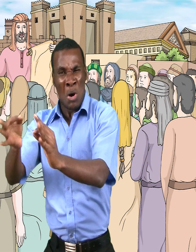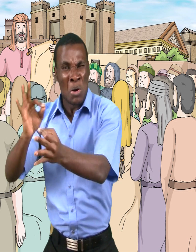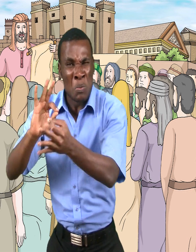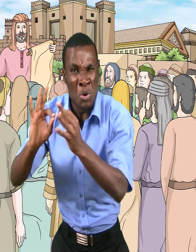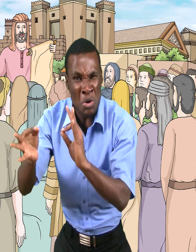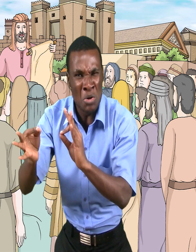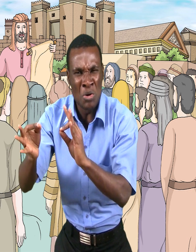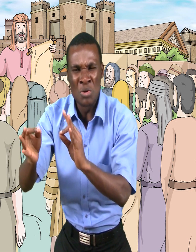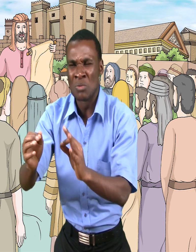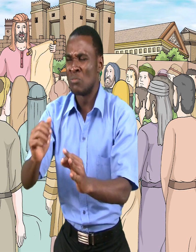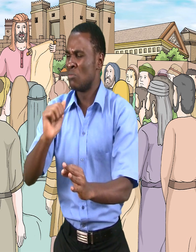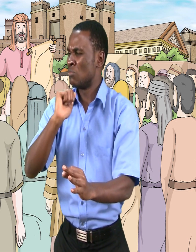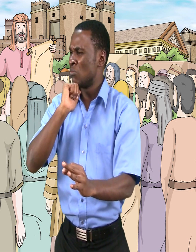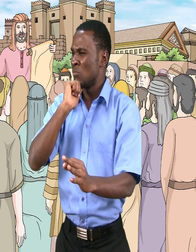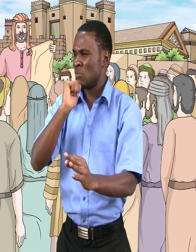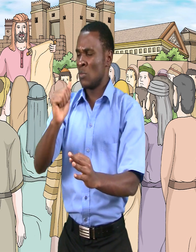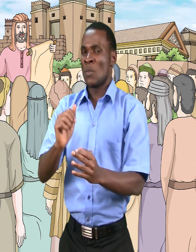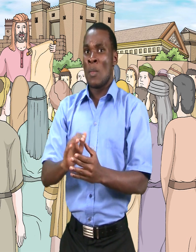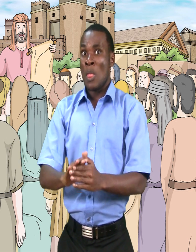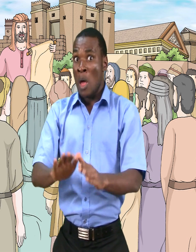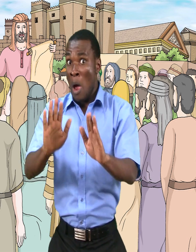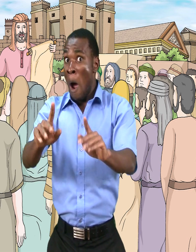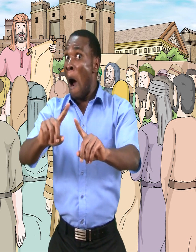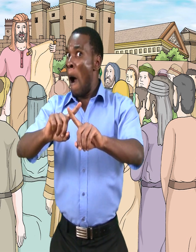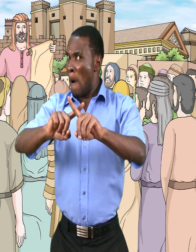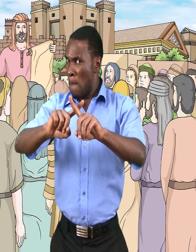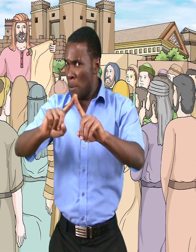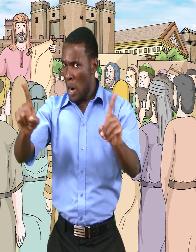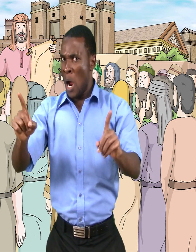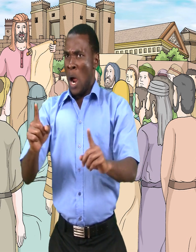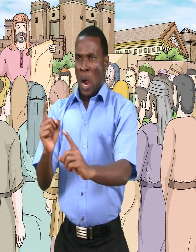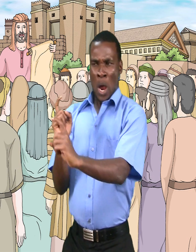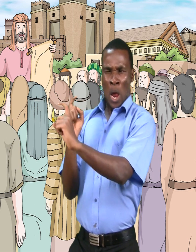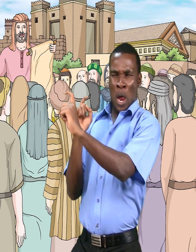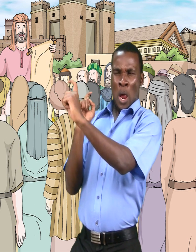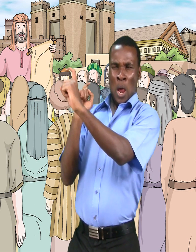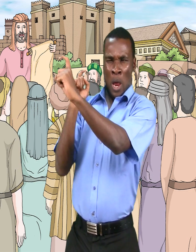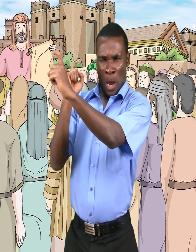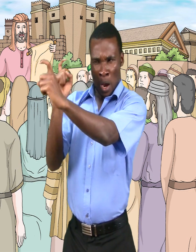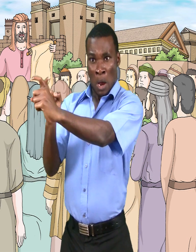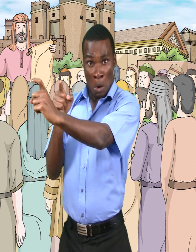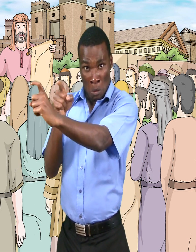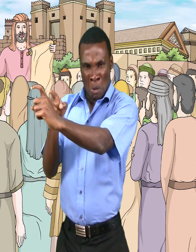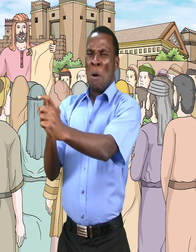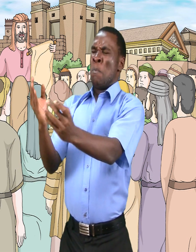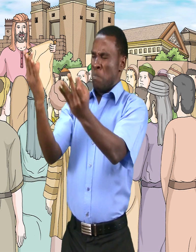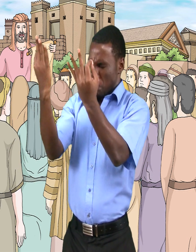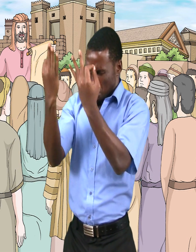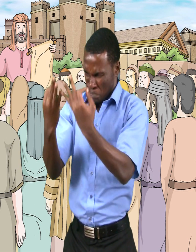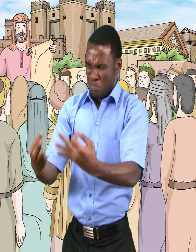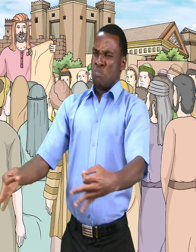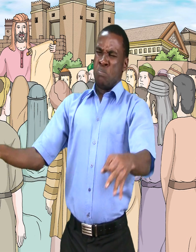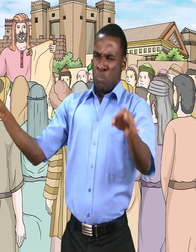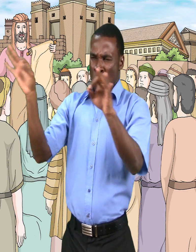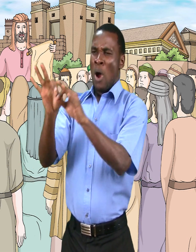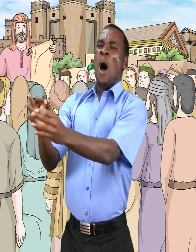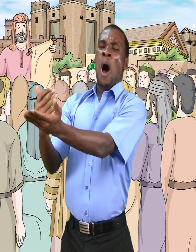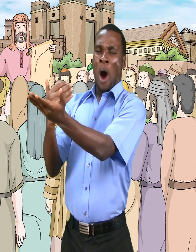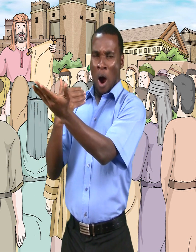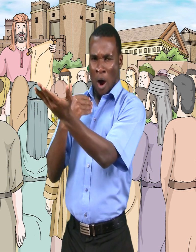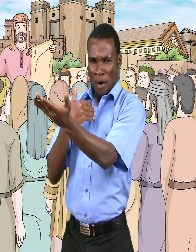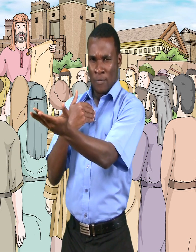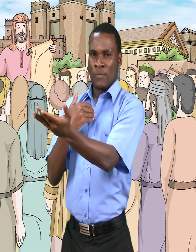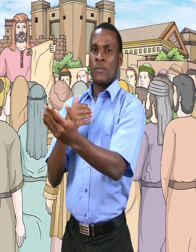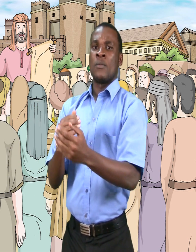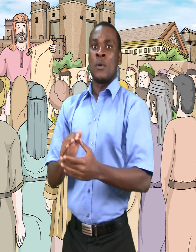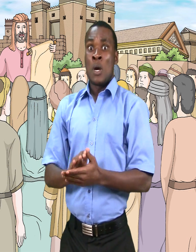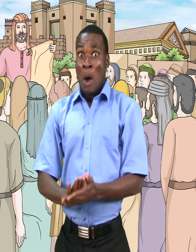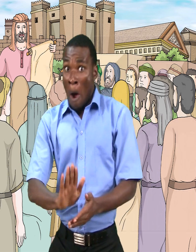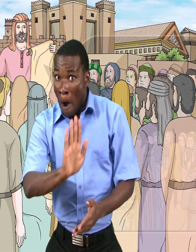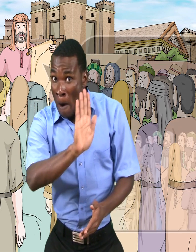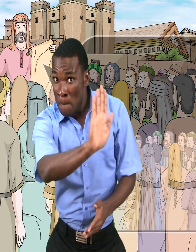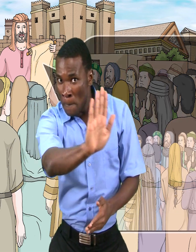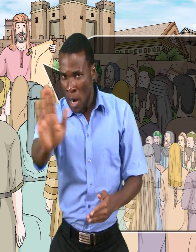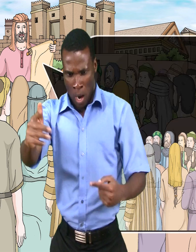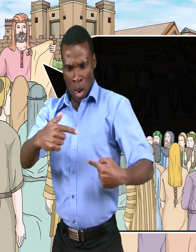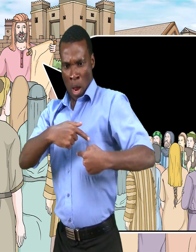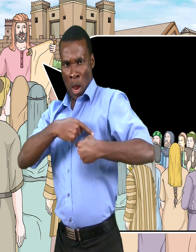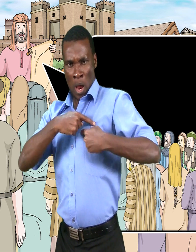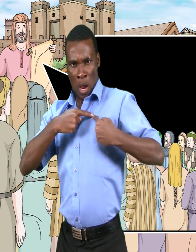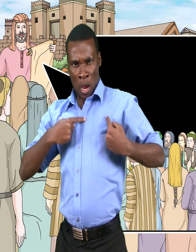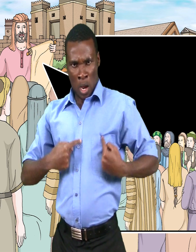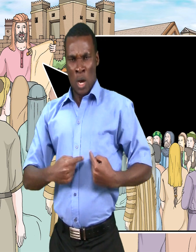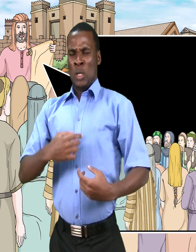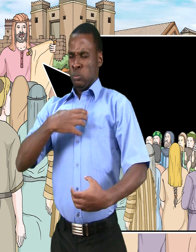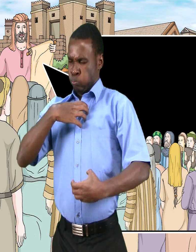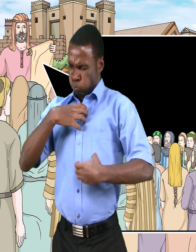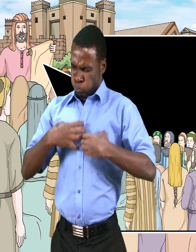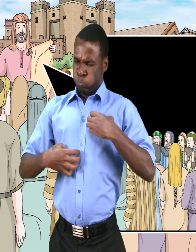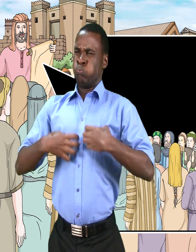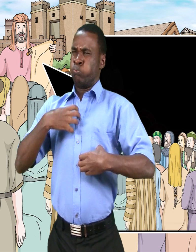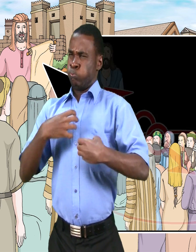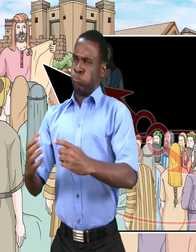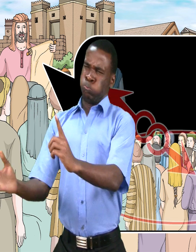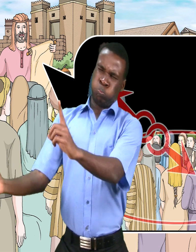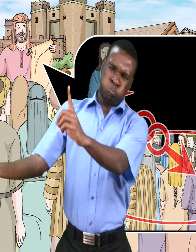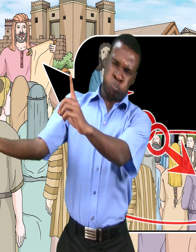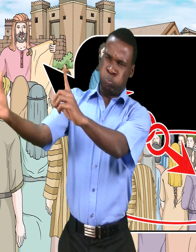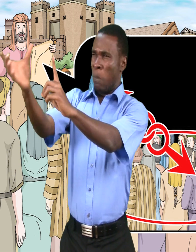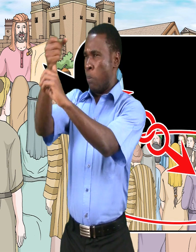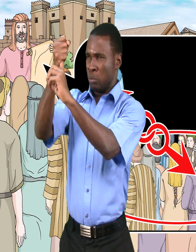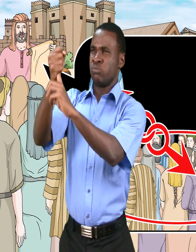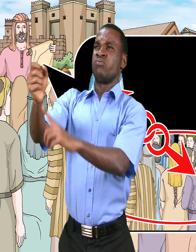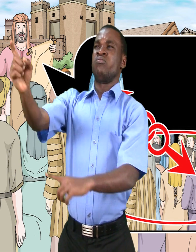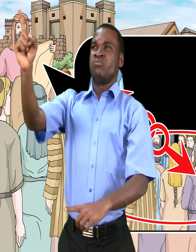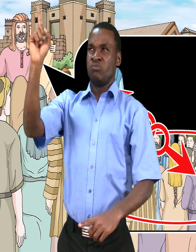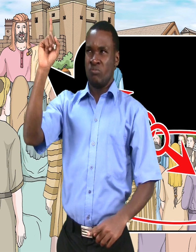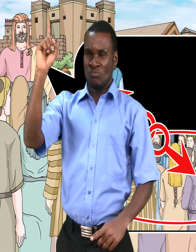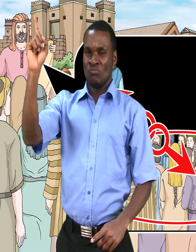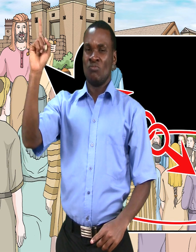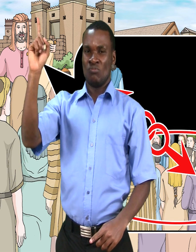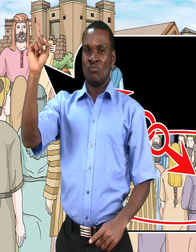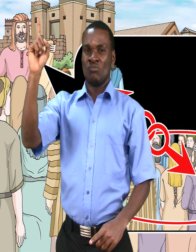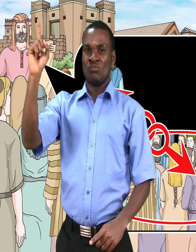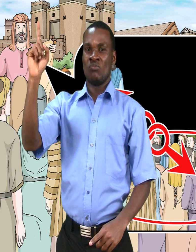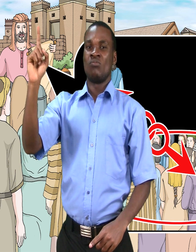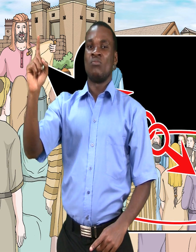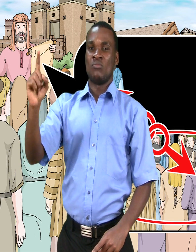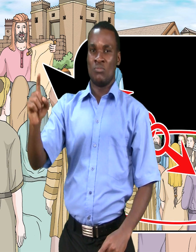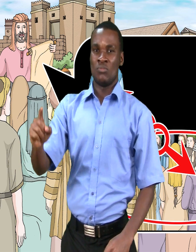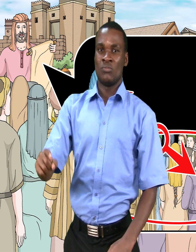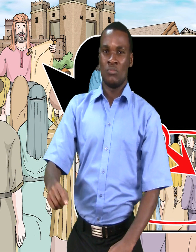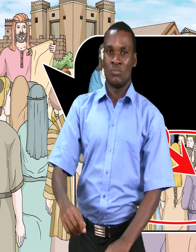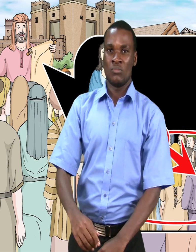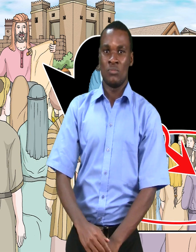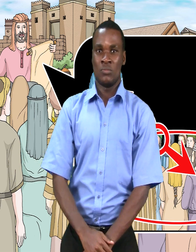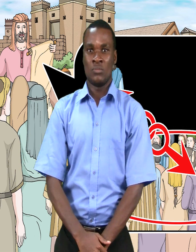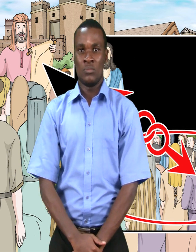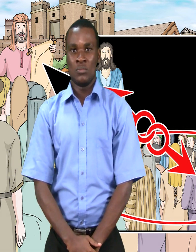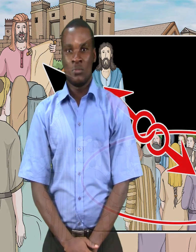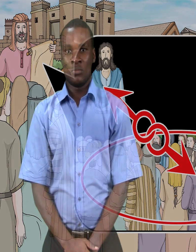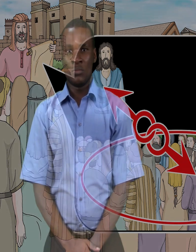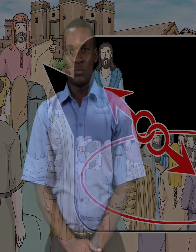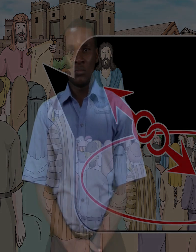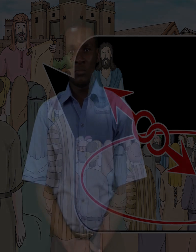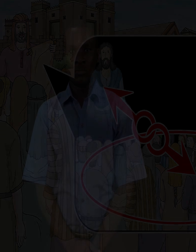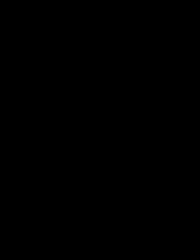And now I will show you the most excellent way.